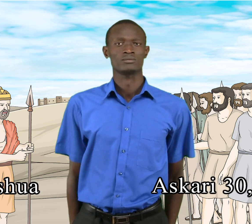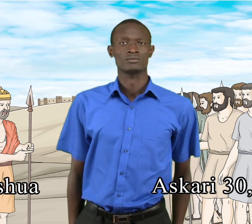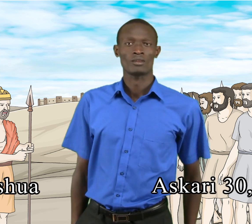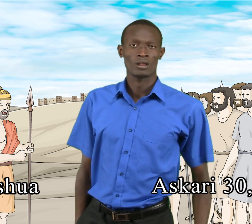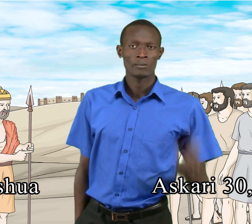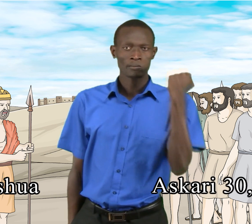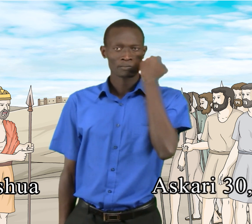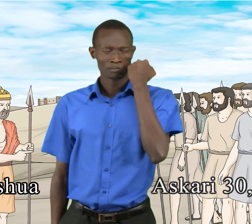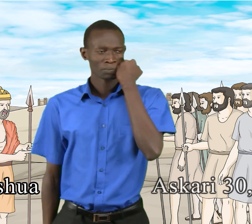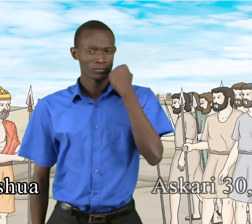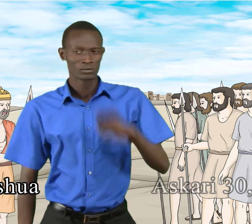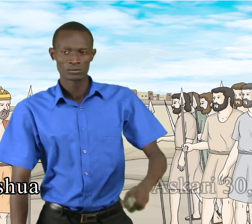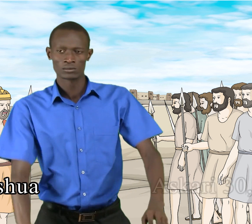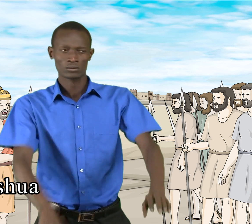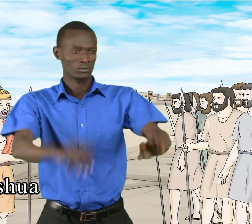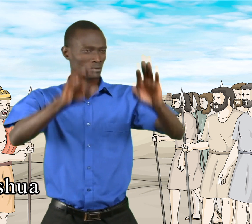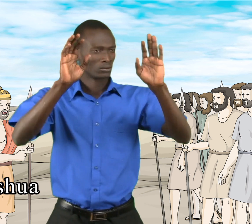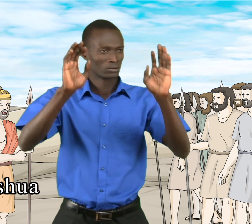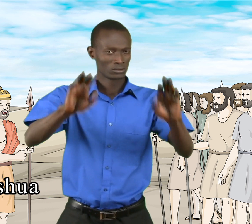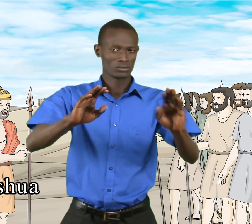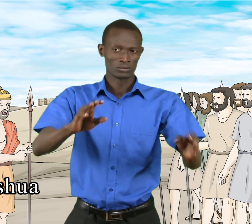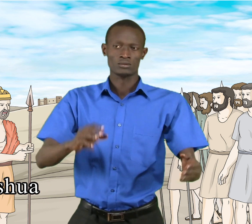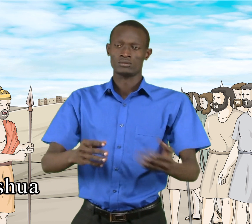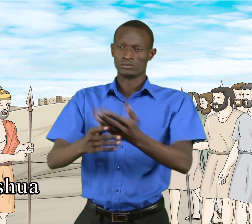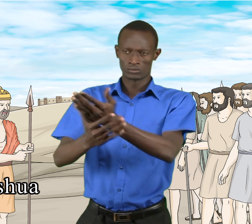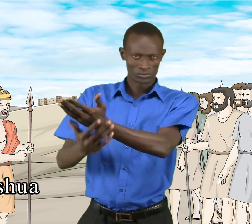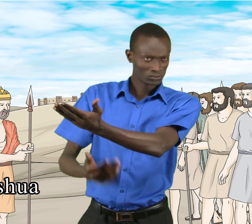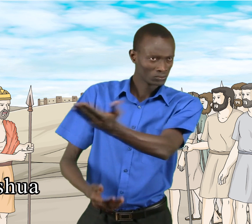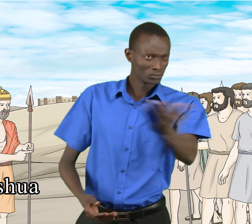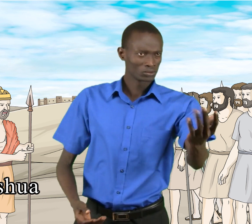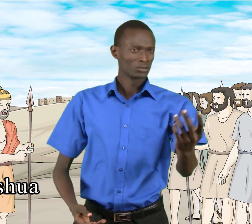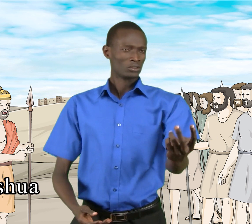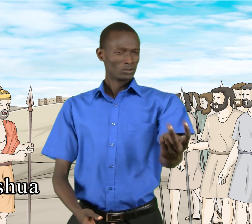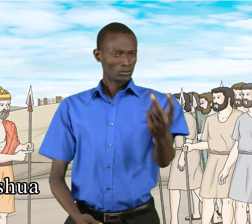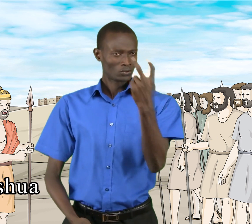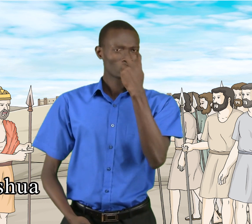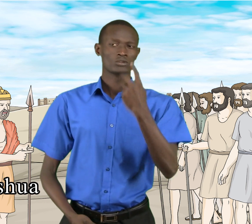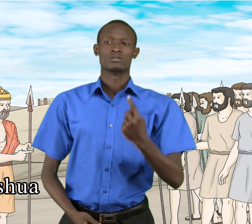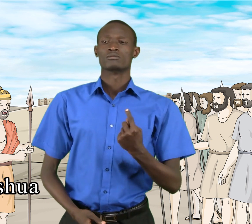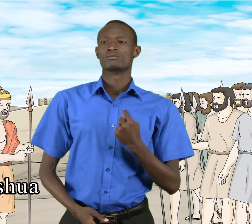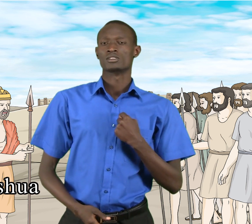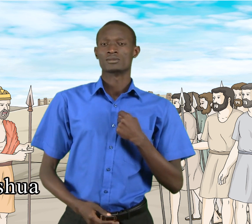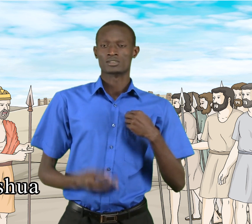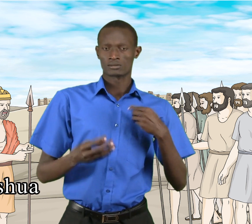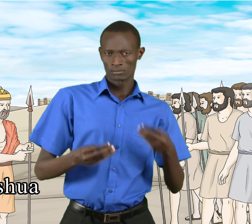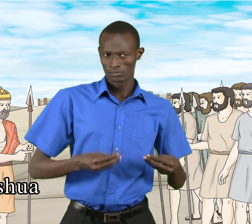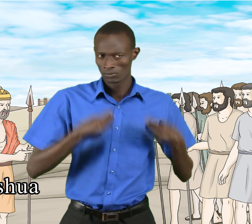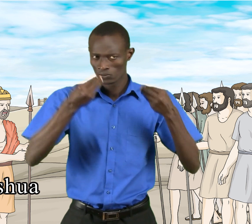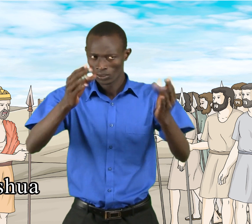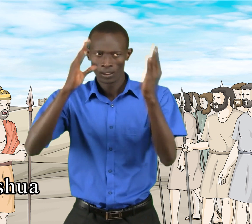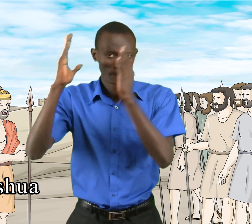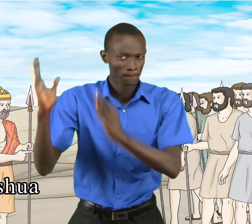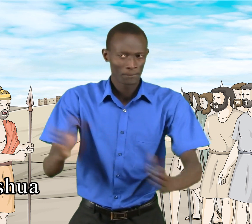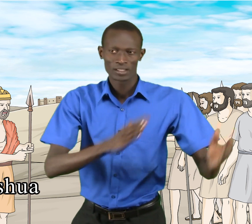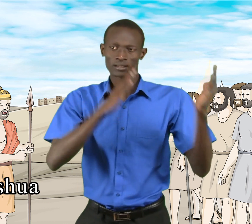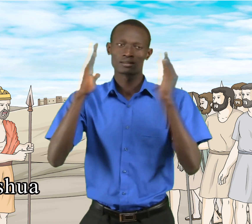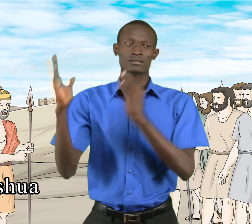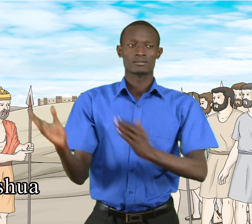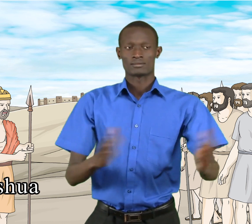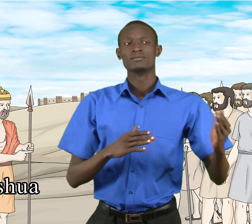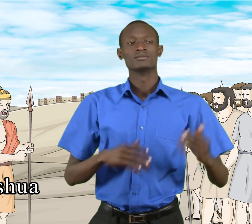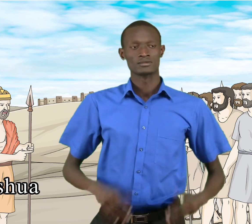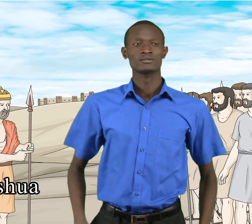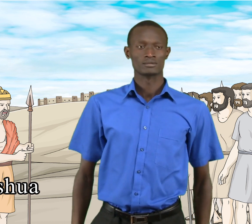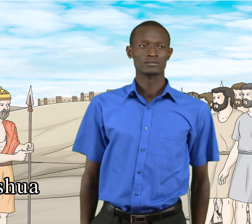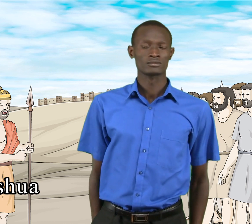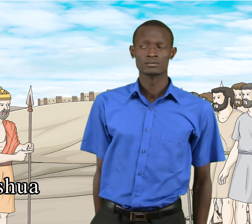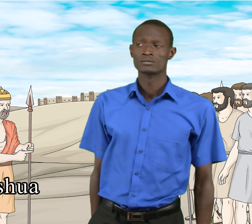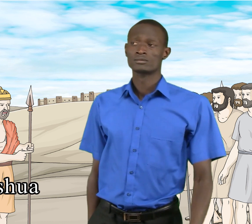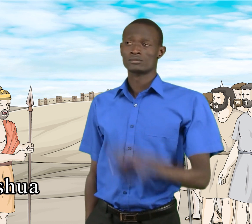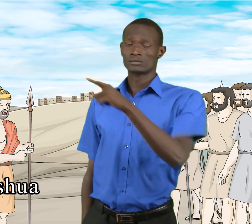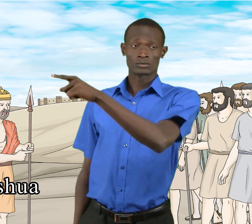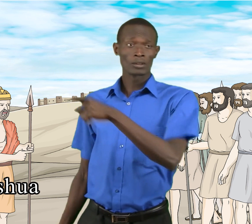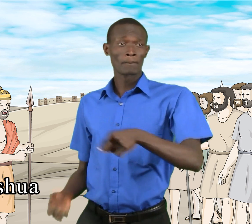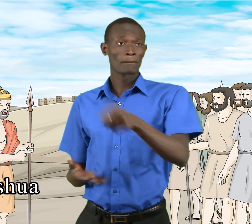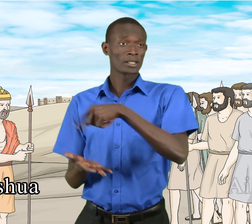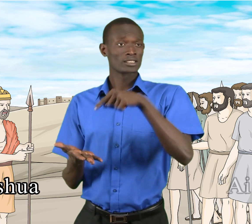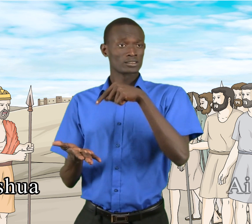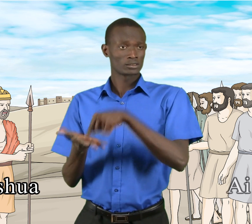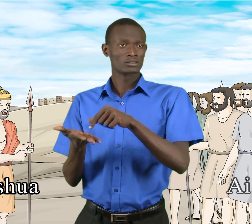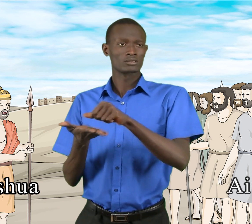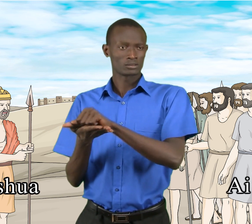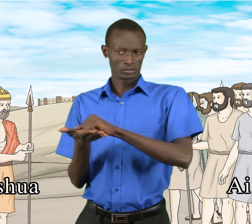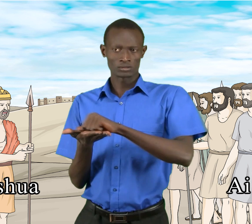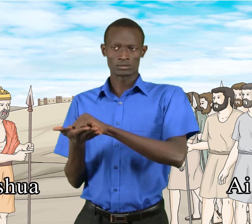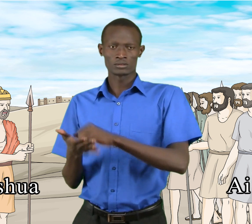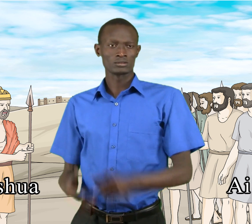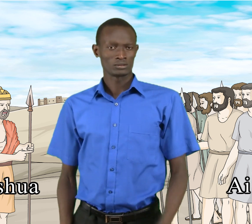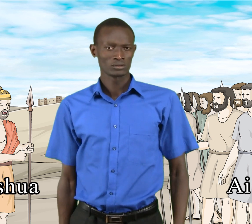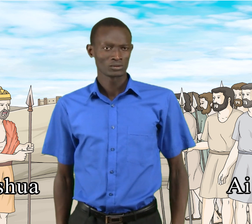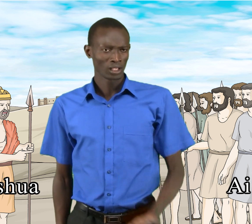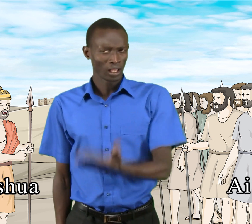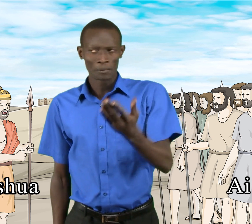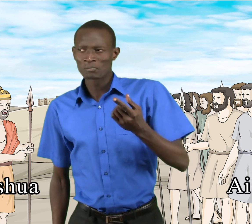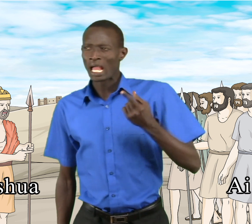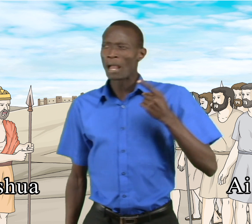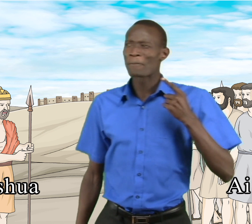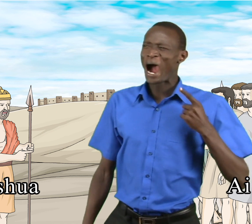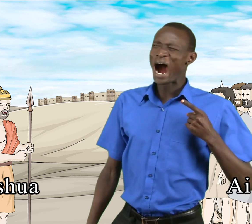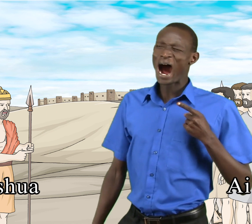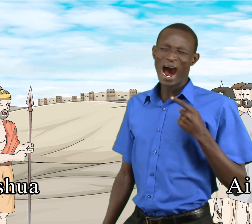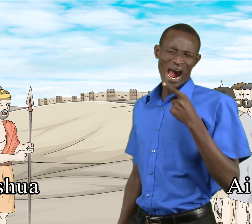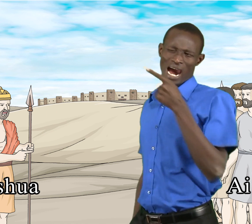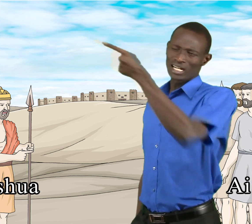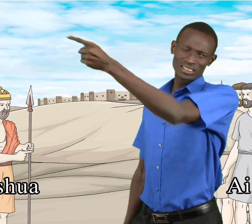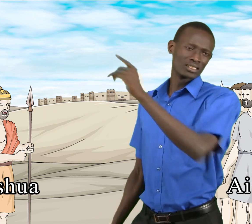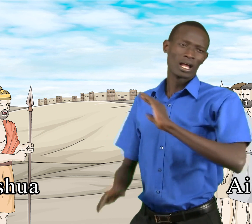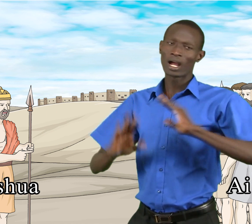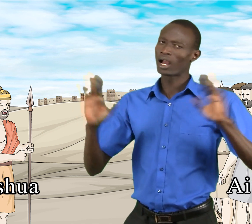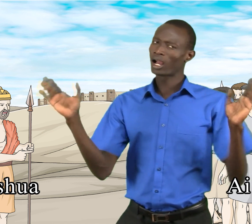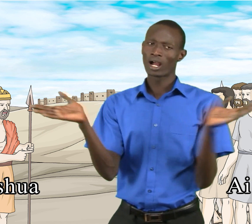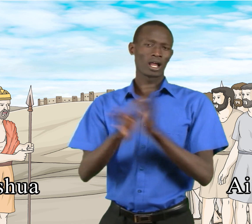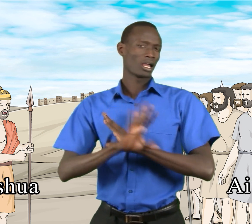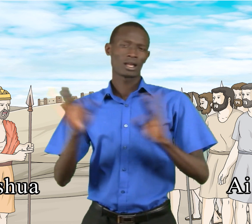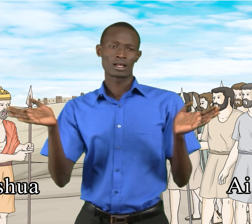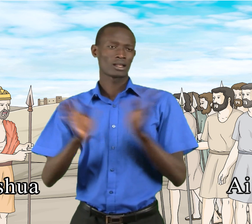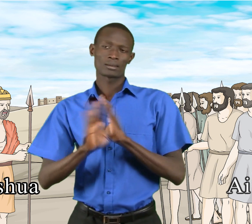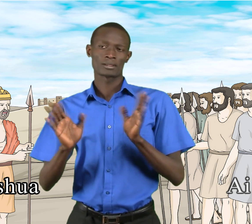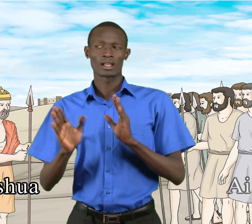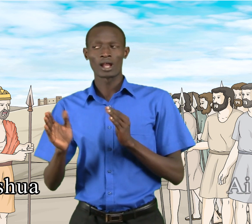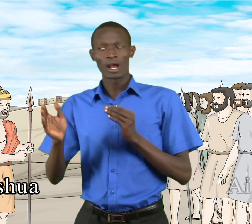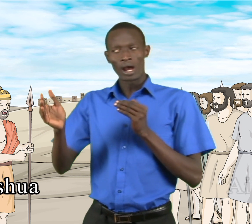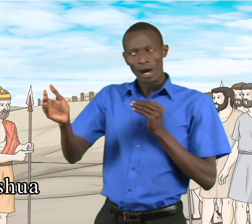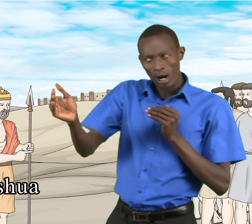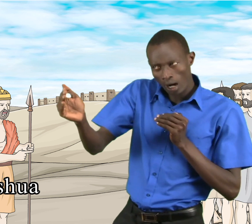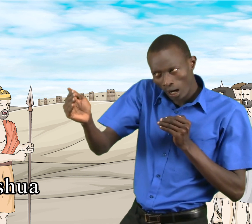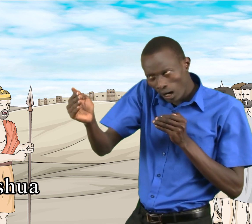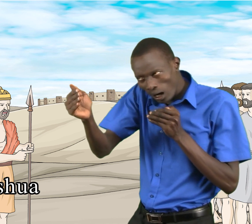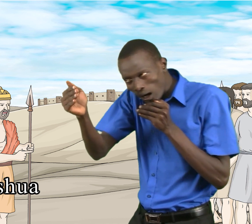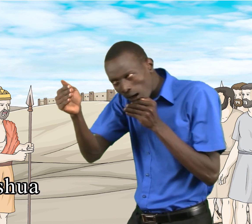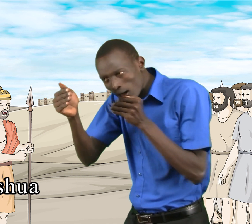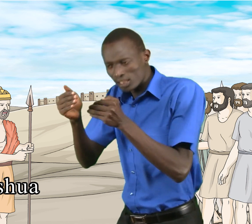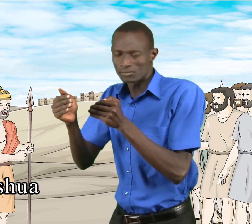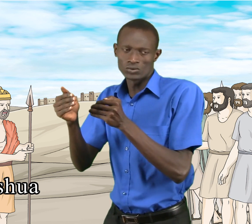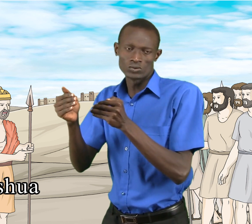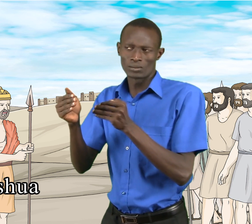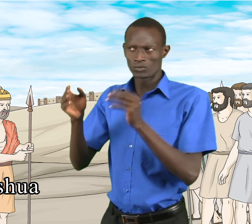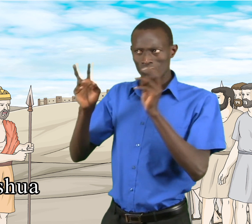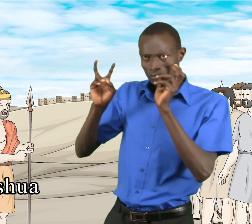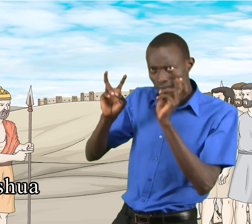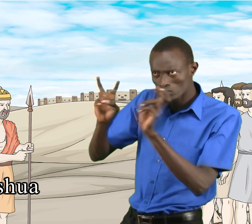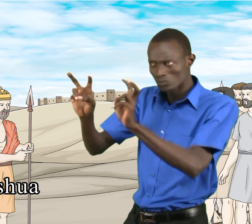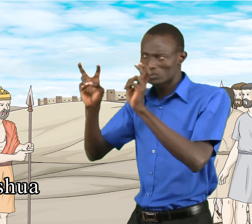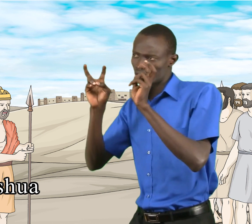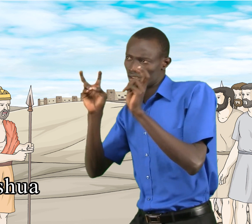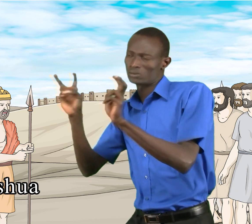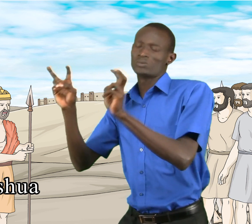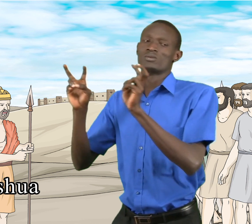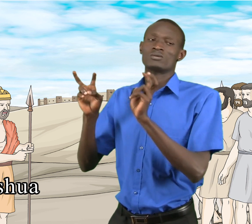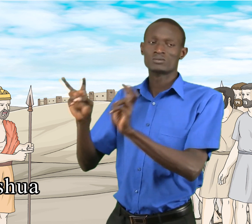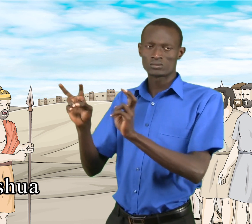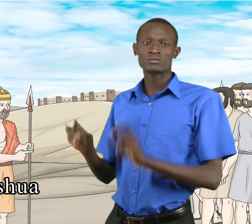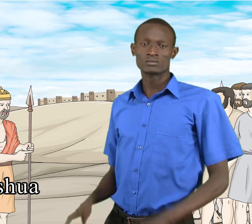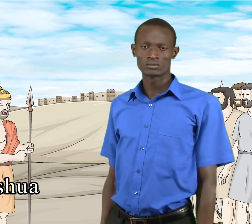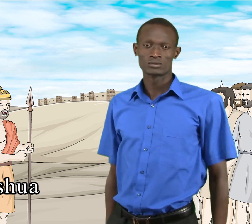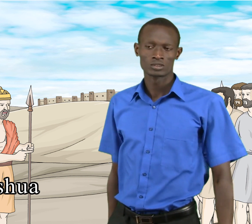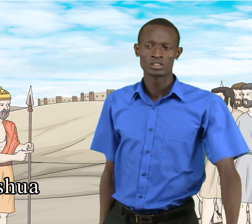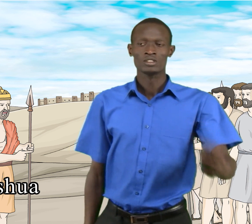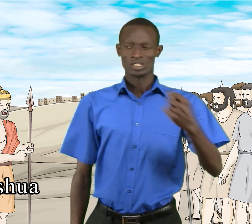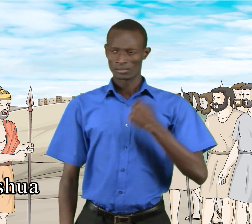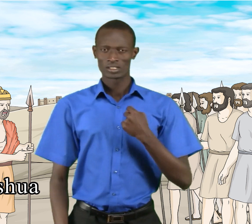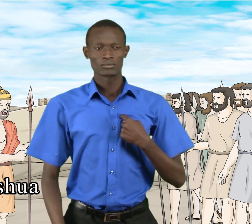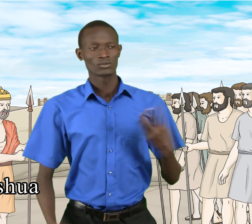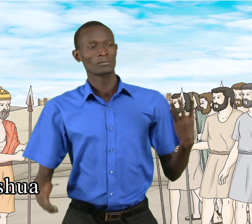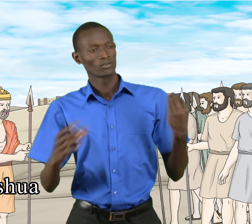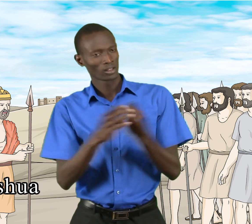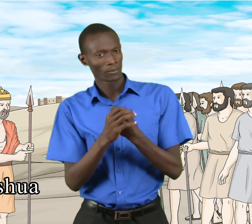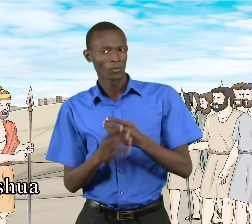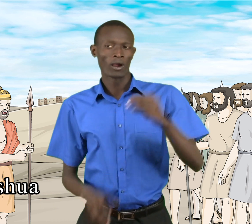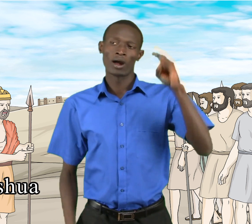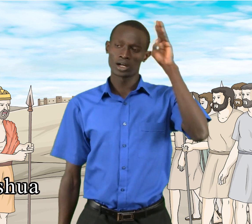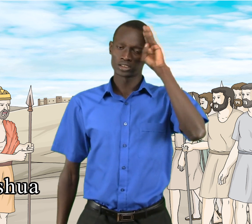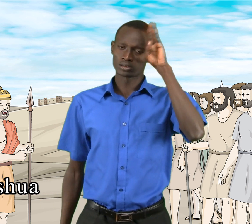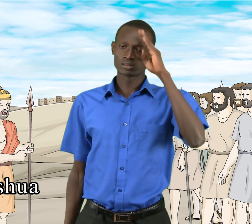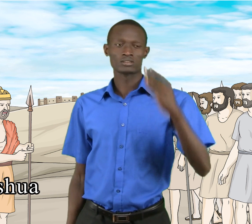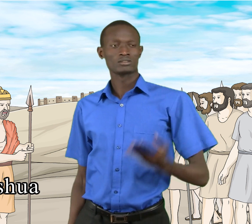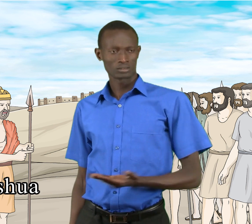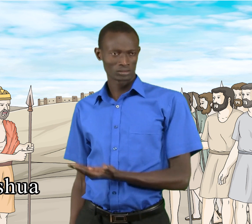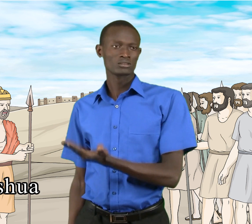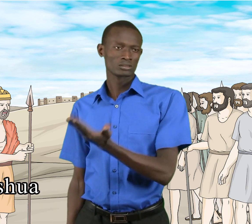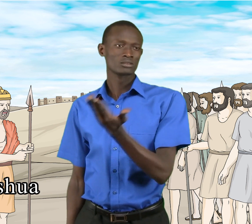You are to lie in ambush behind the city, not too far from it. All of you must be ready.